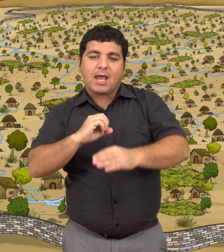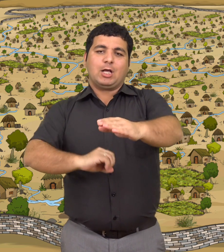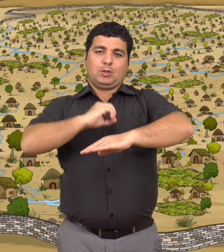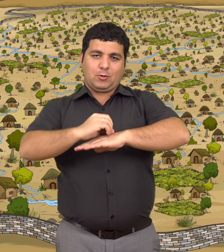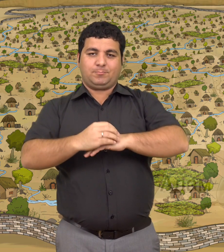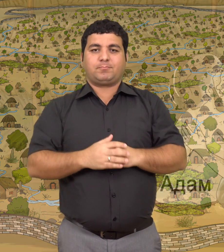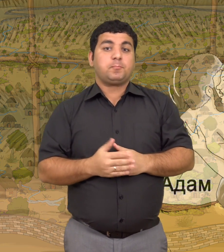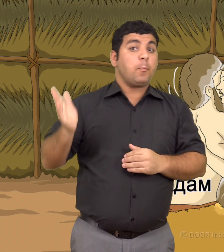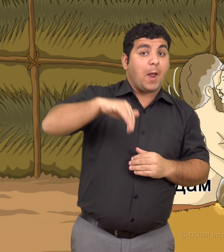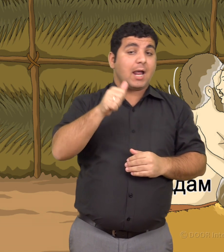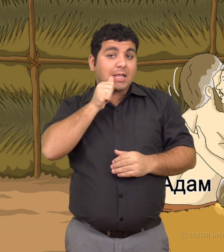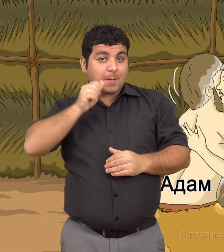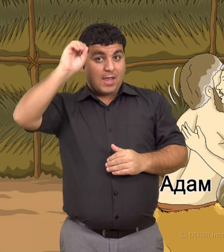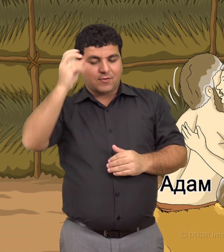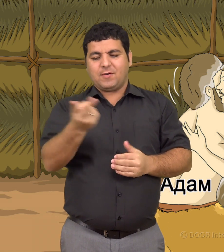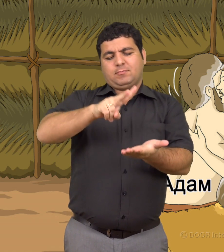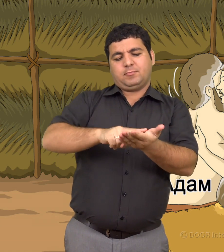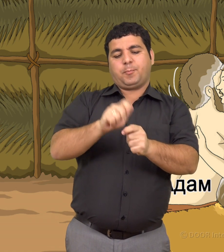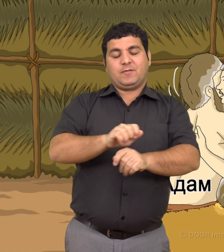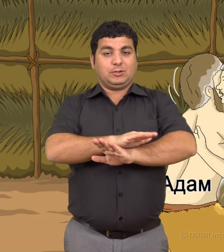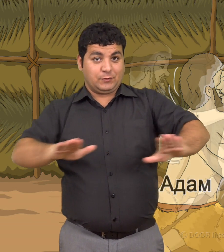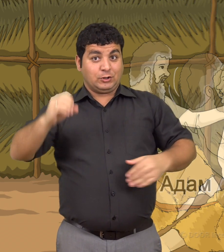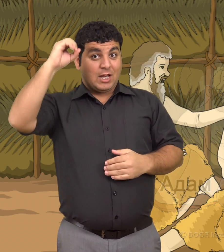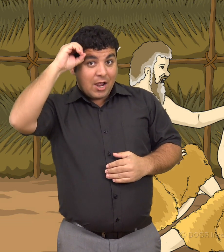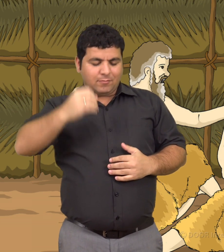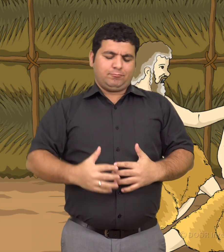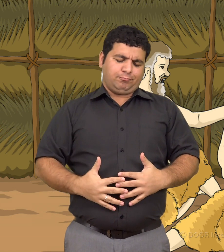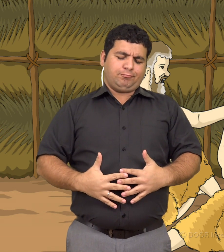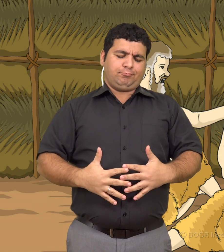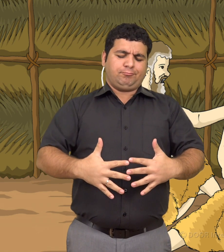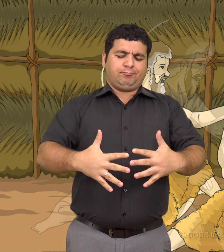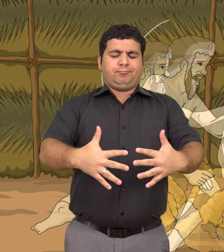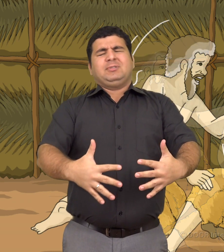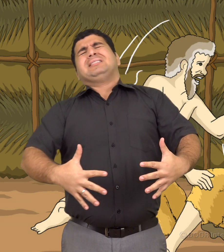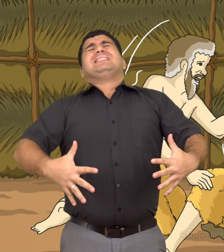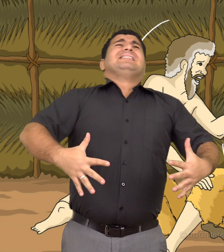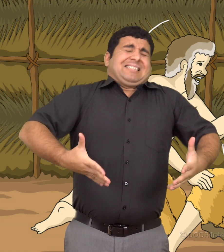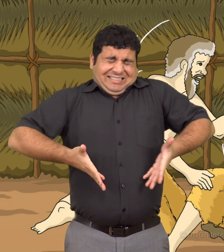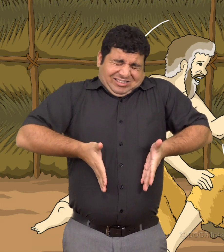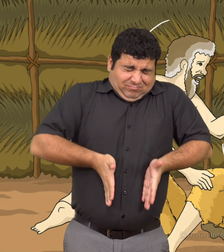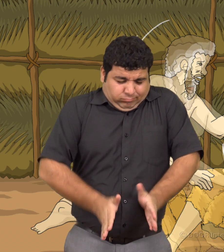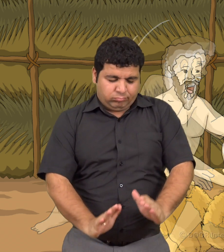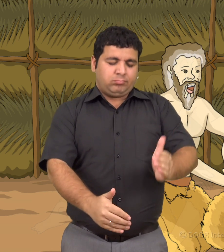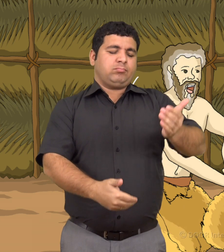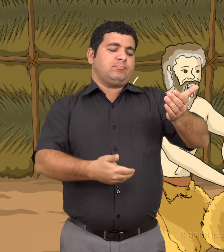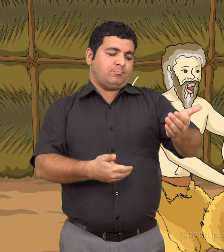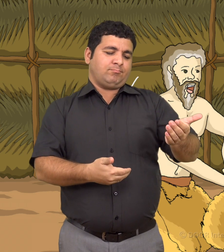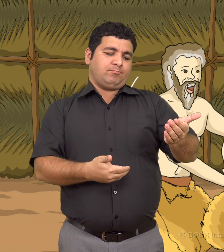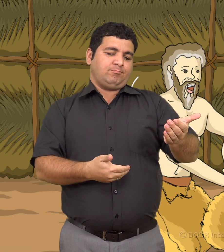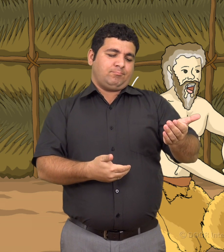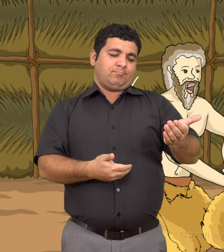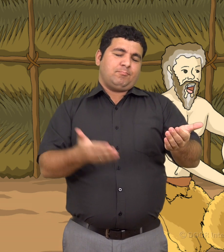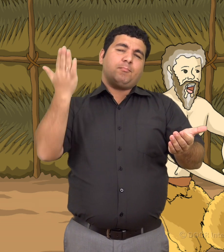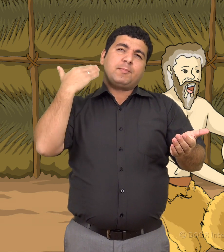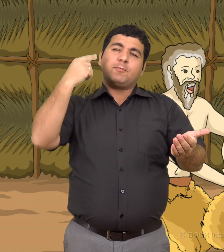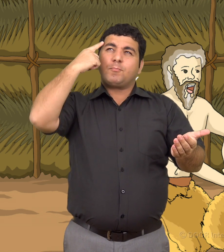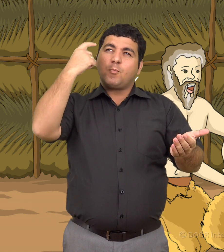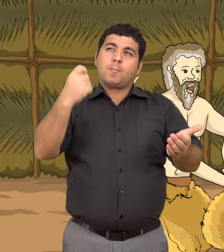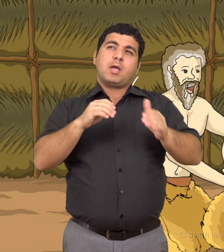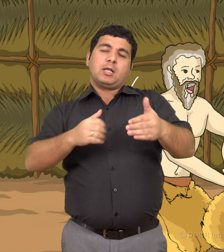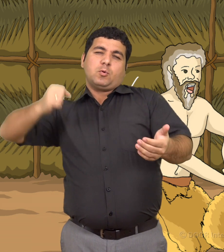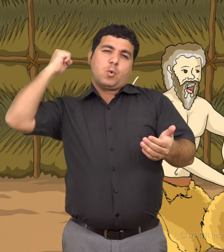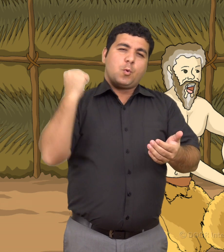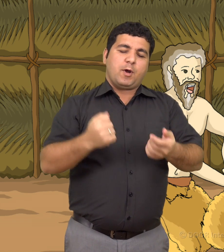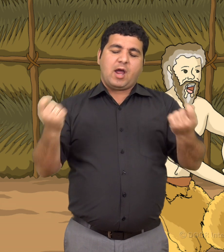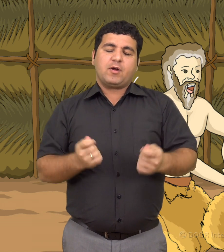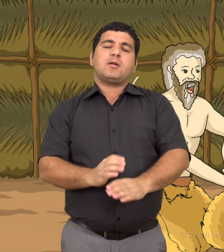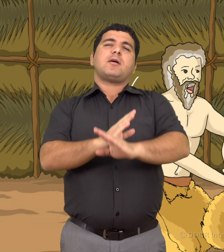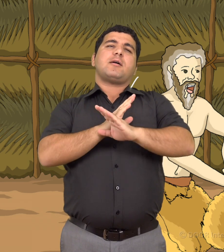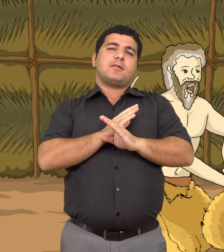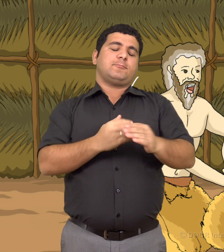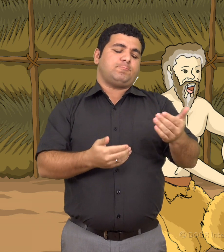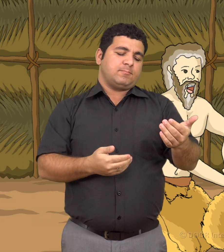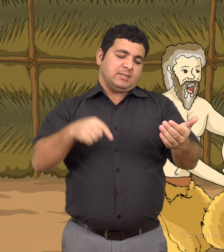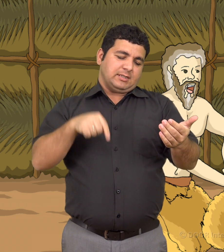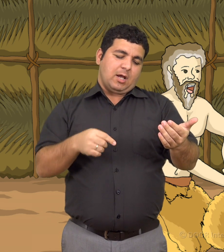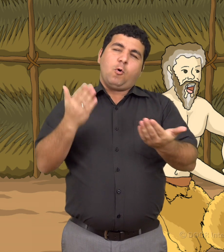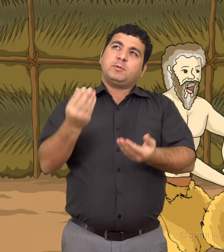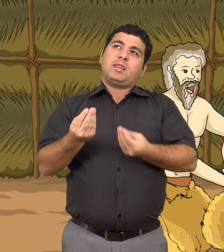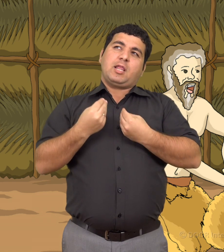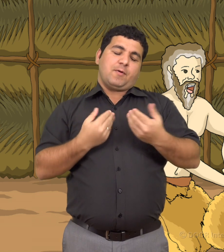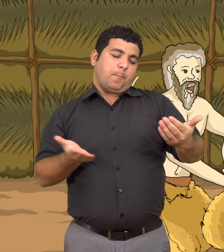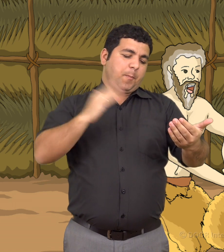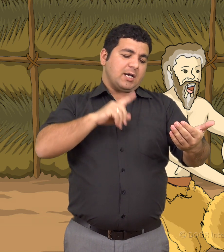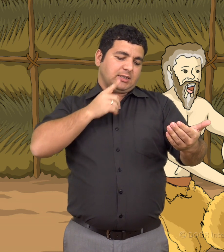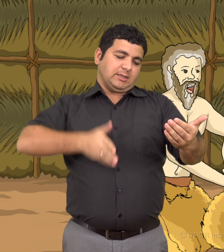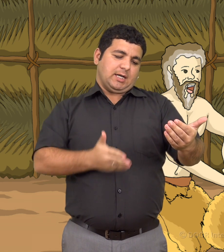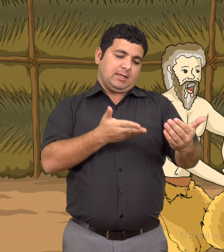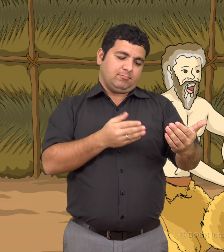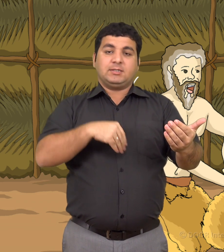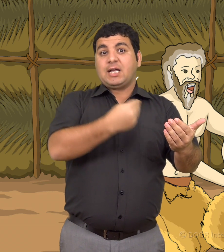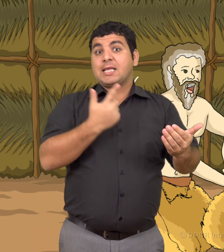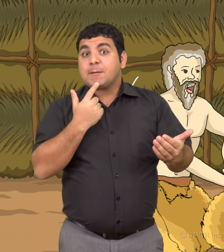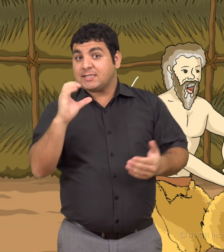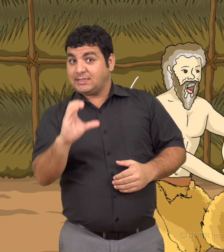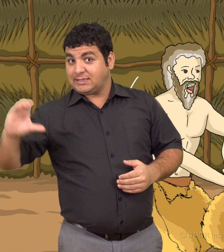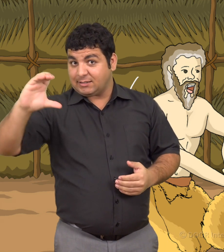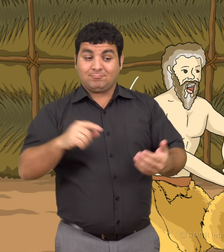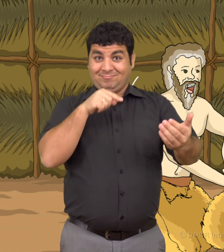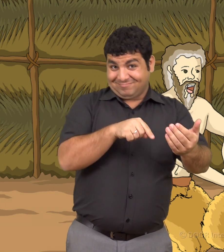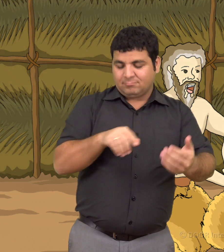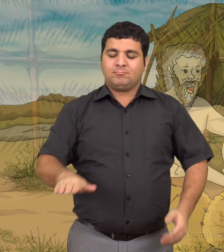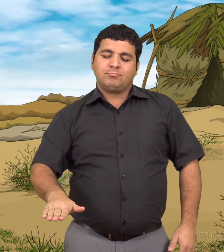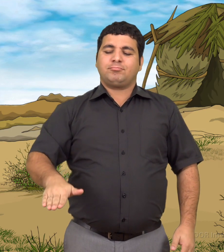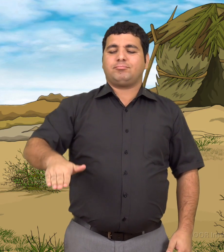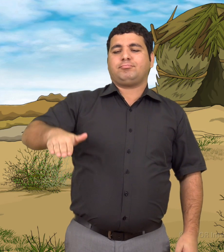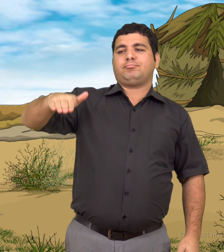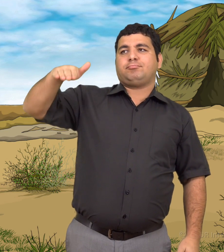And Adam again had relations with his wife, and she gave birth to a son and named him Seth, saying, “God has granted me another seed in place of Abel, since Cain killed him.”